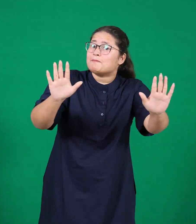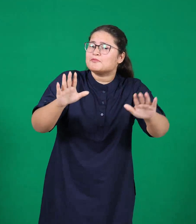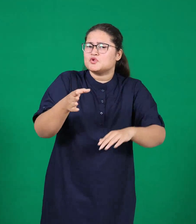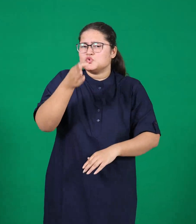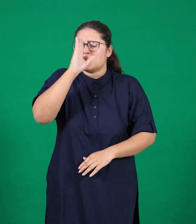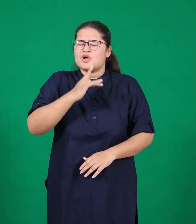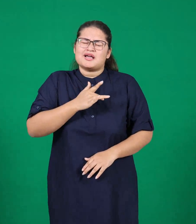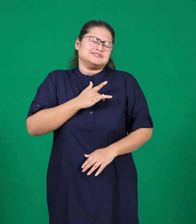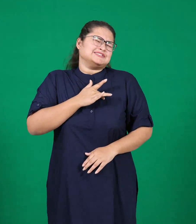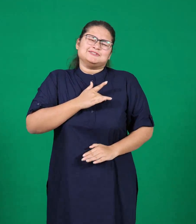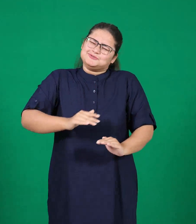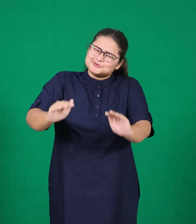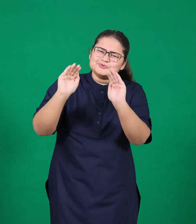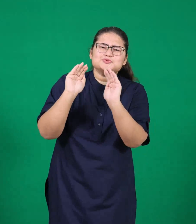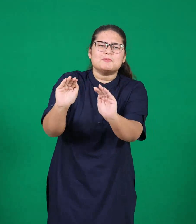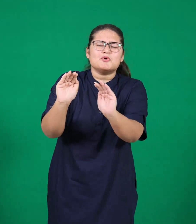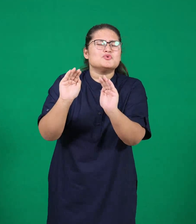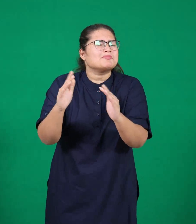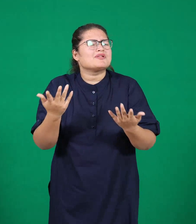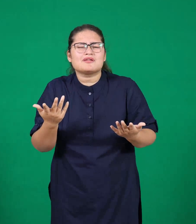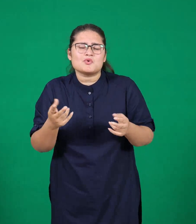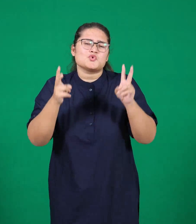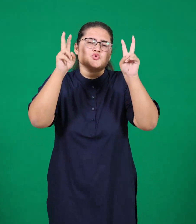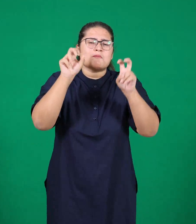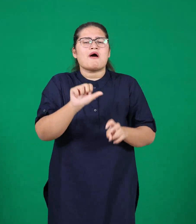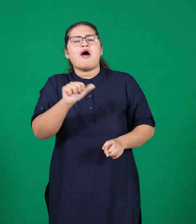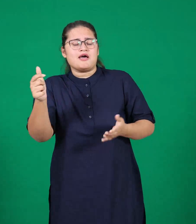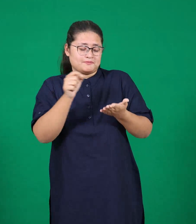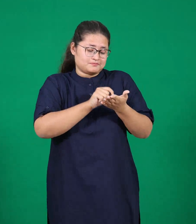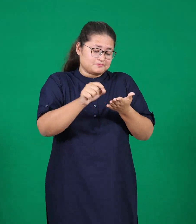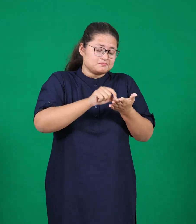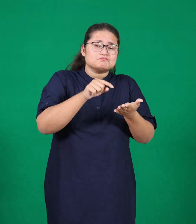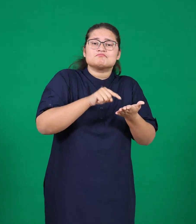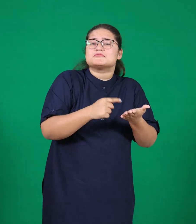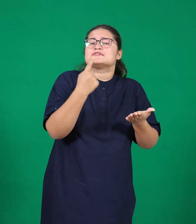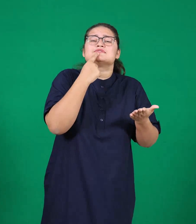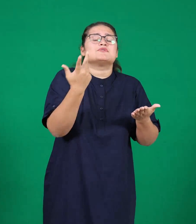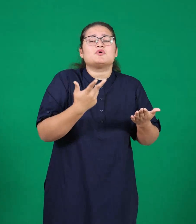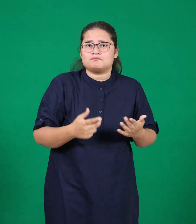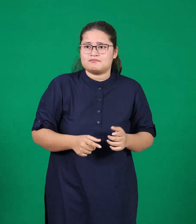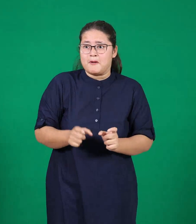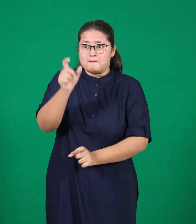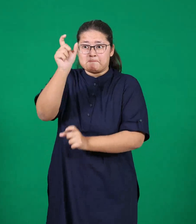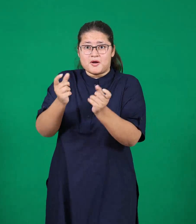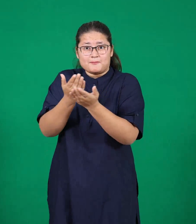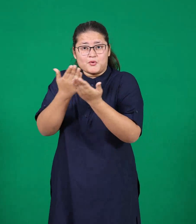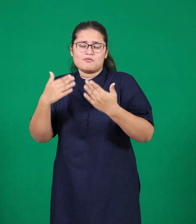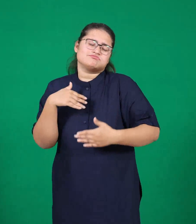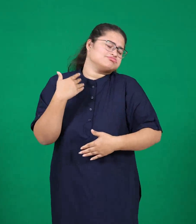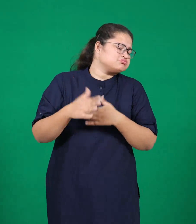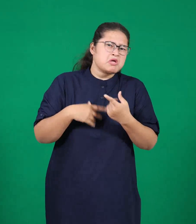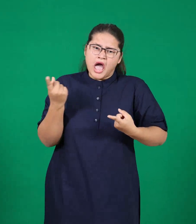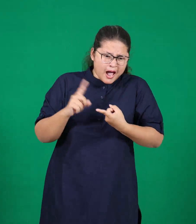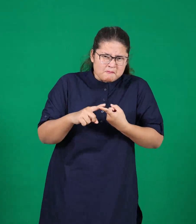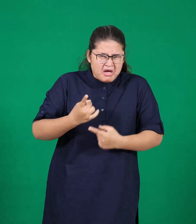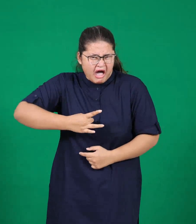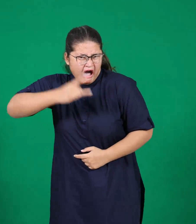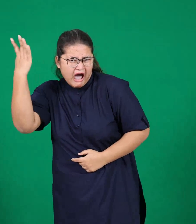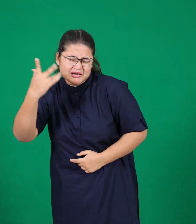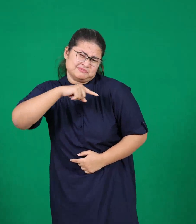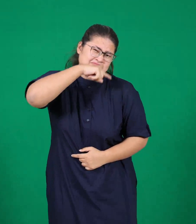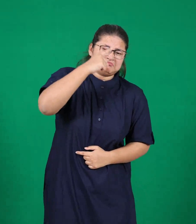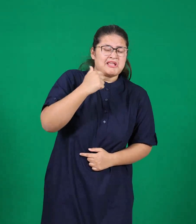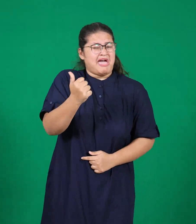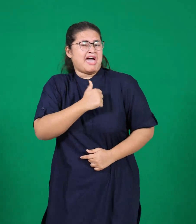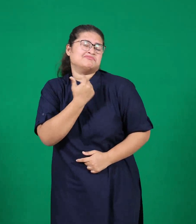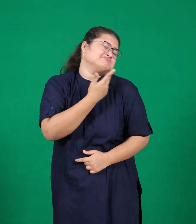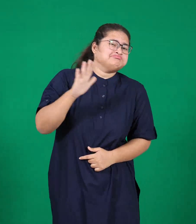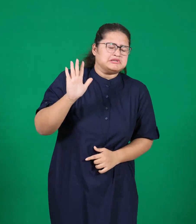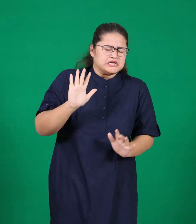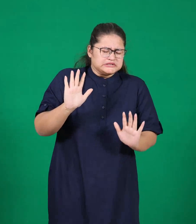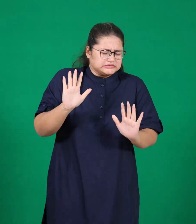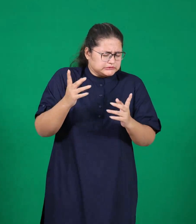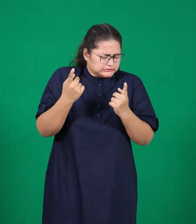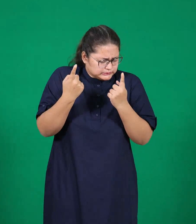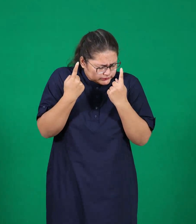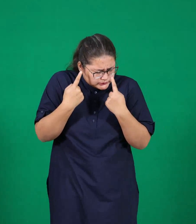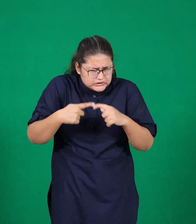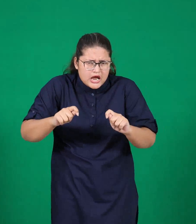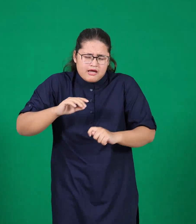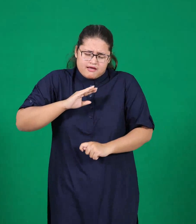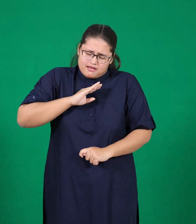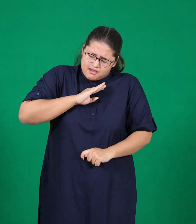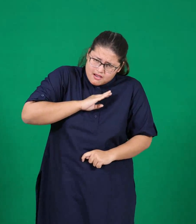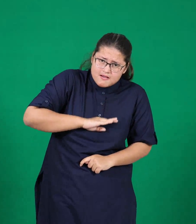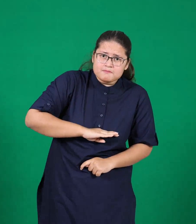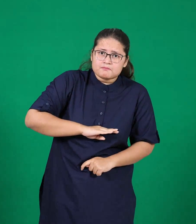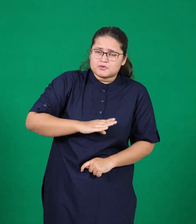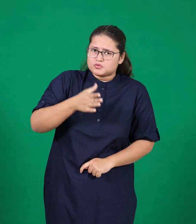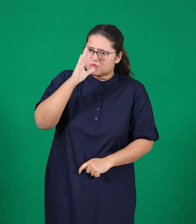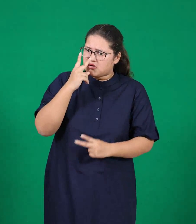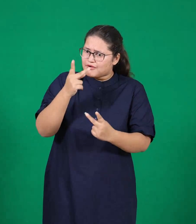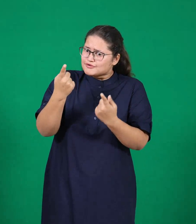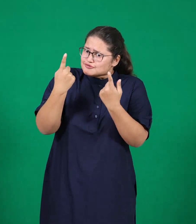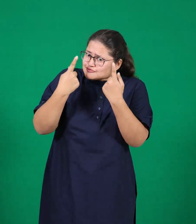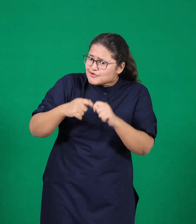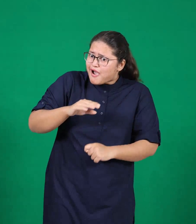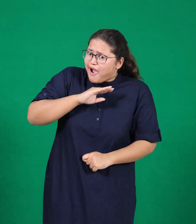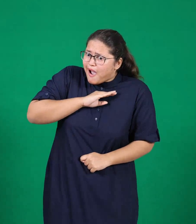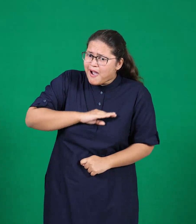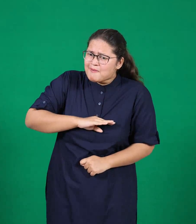But He gives us more grace.